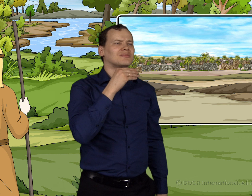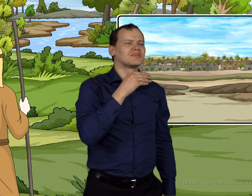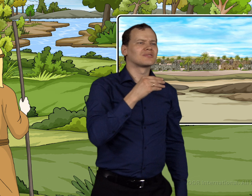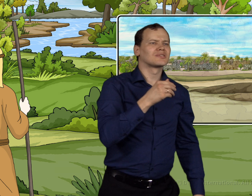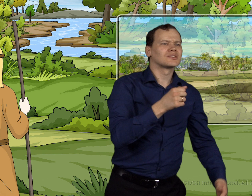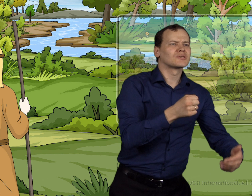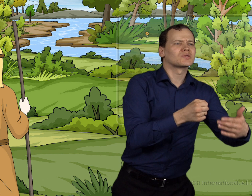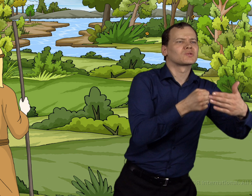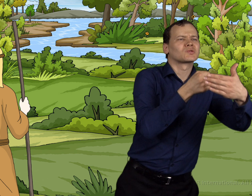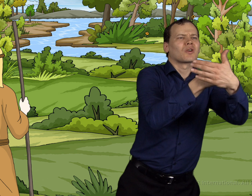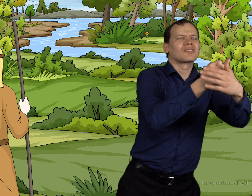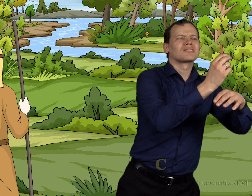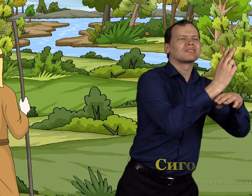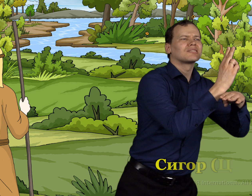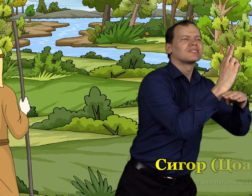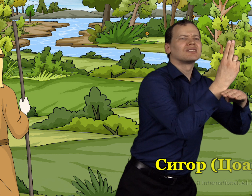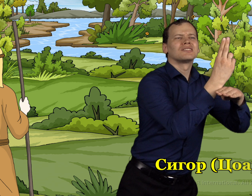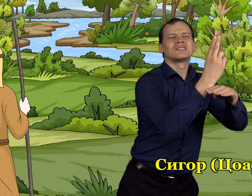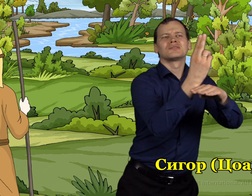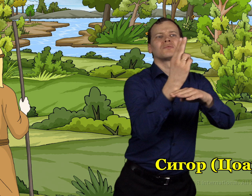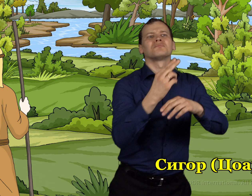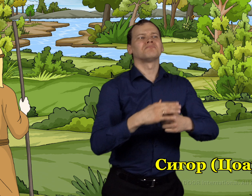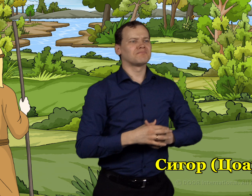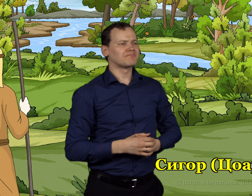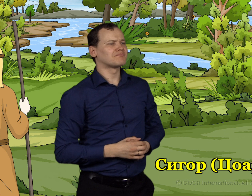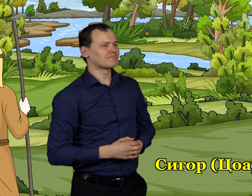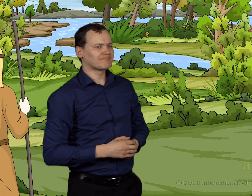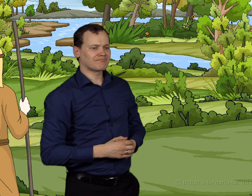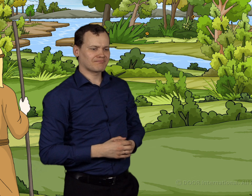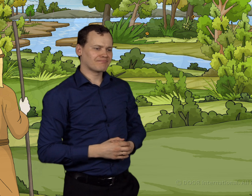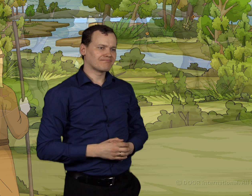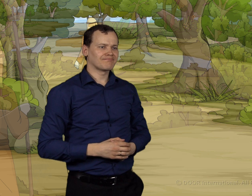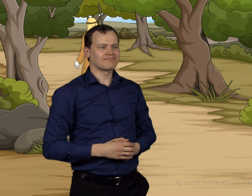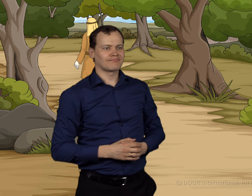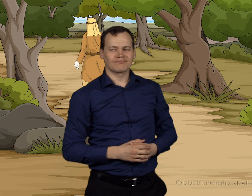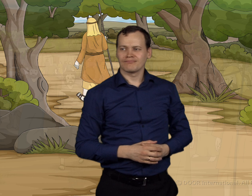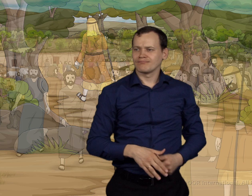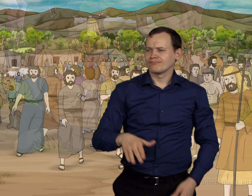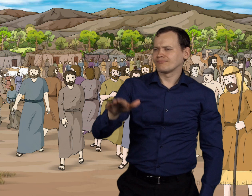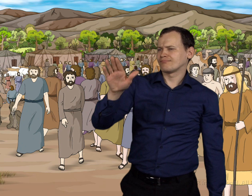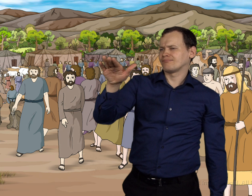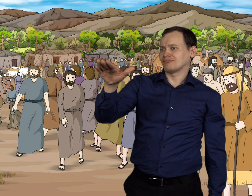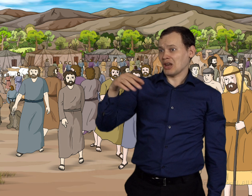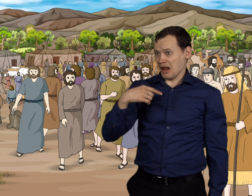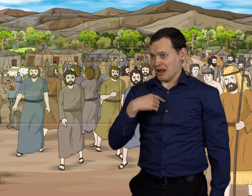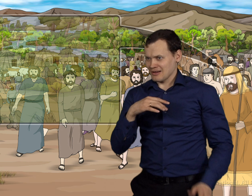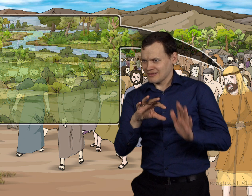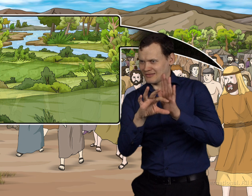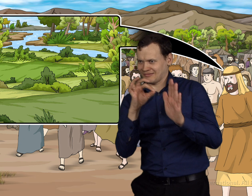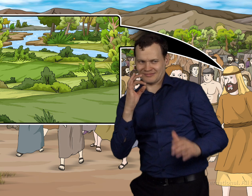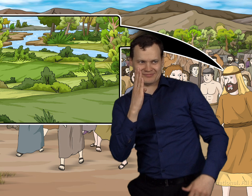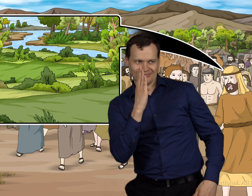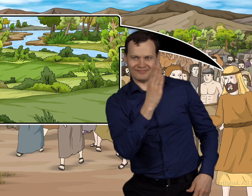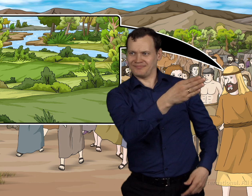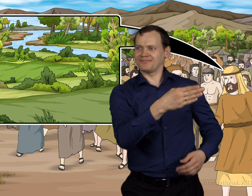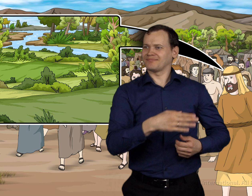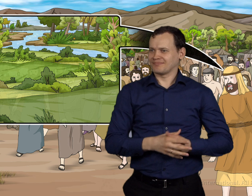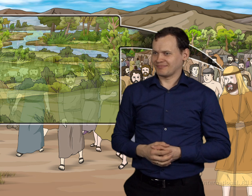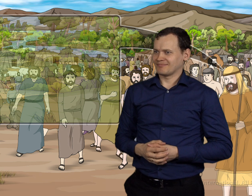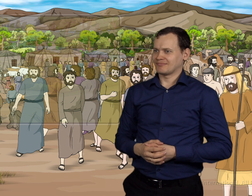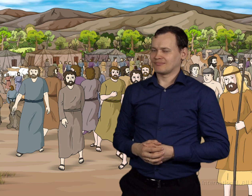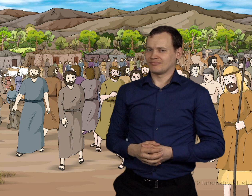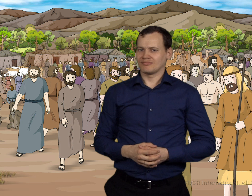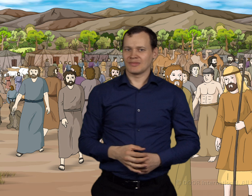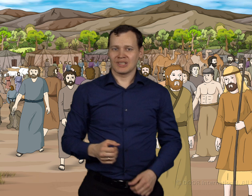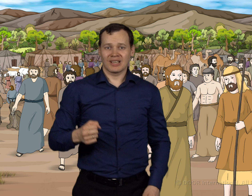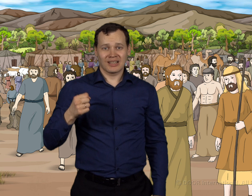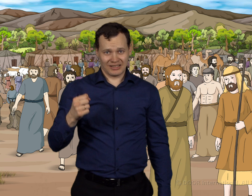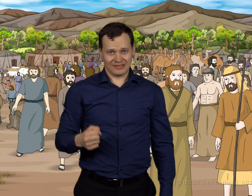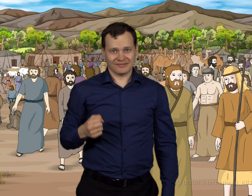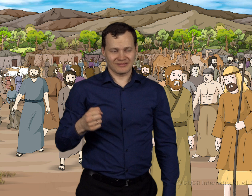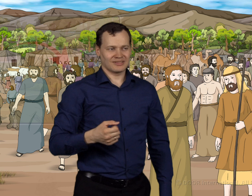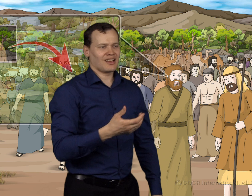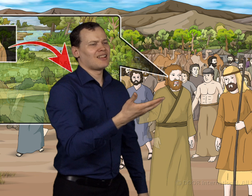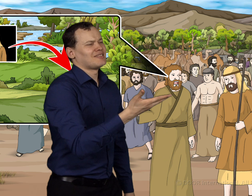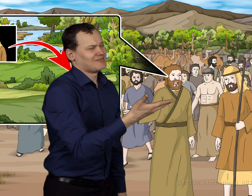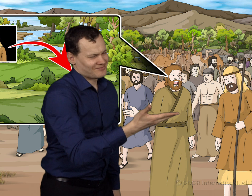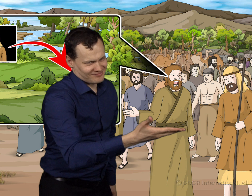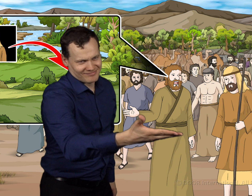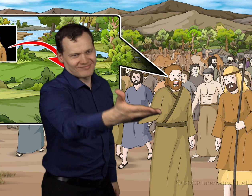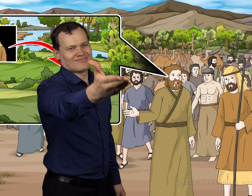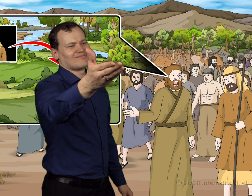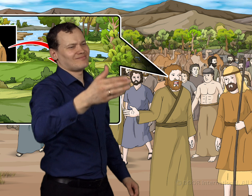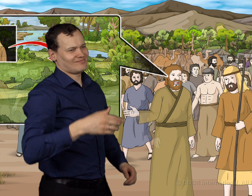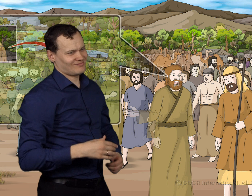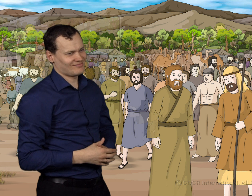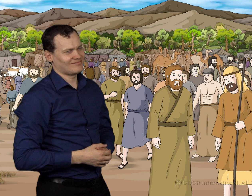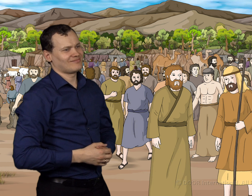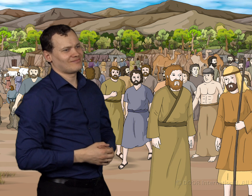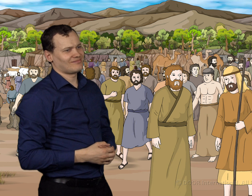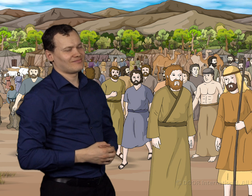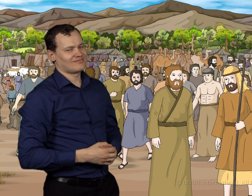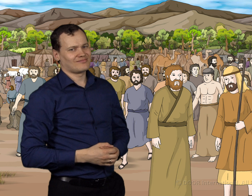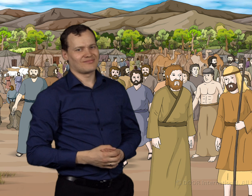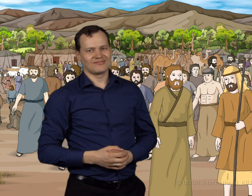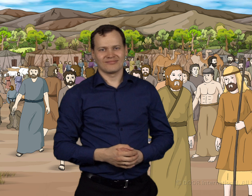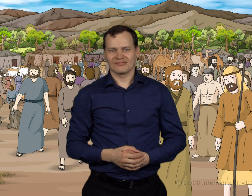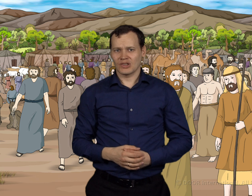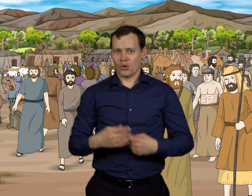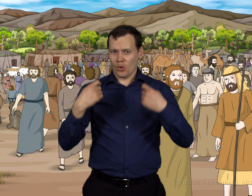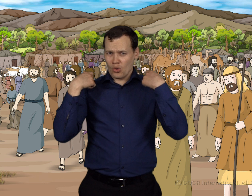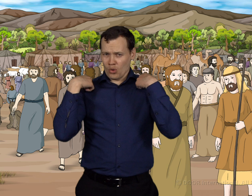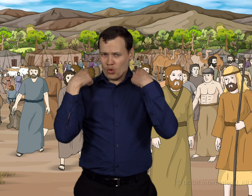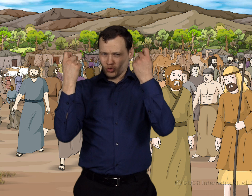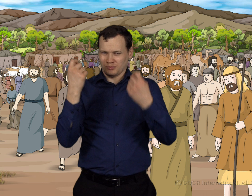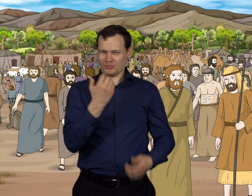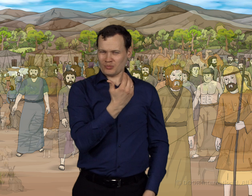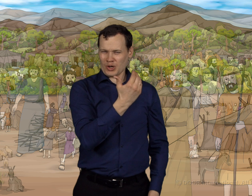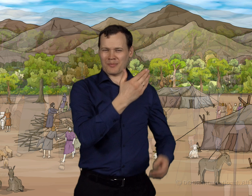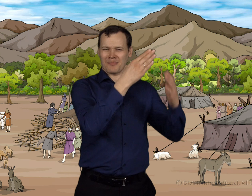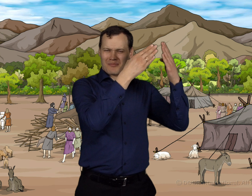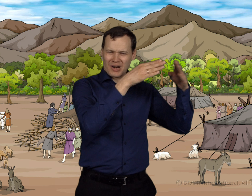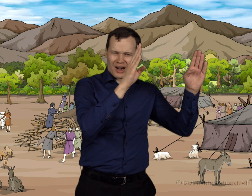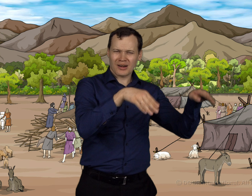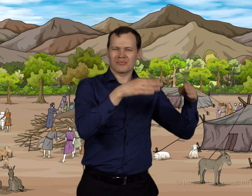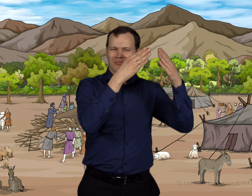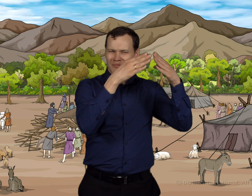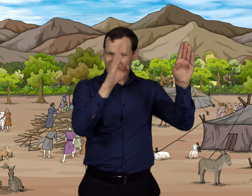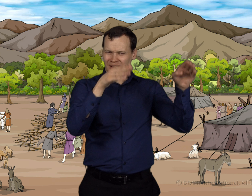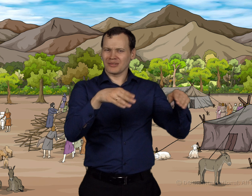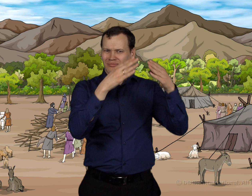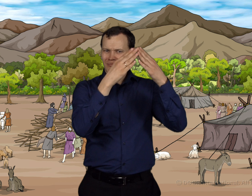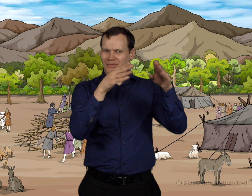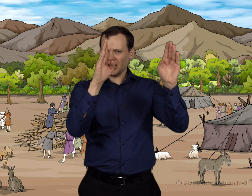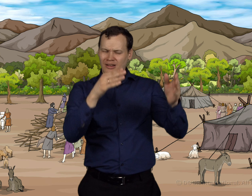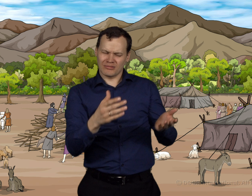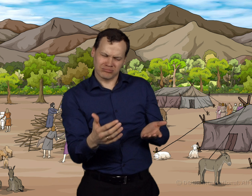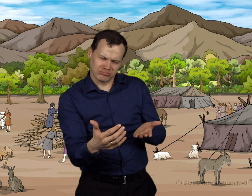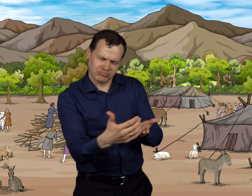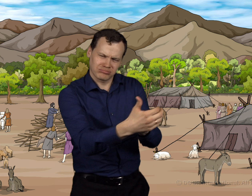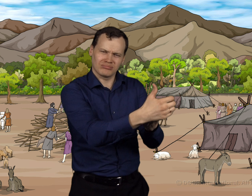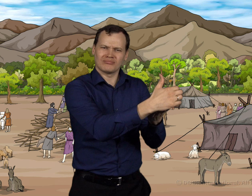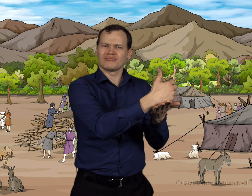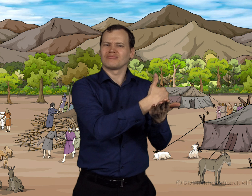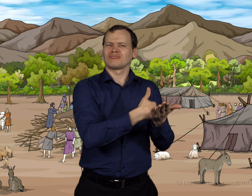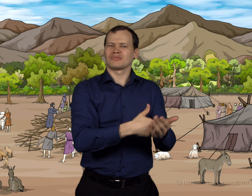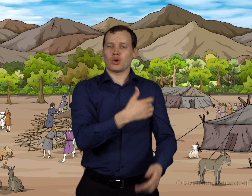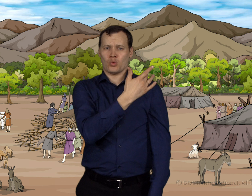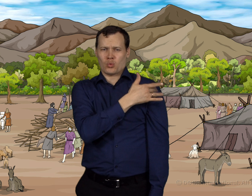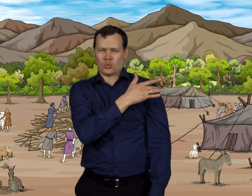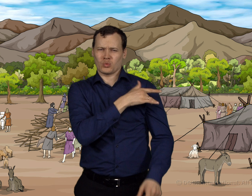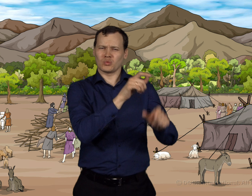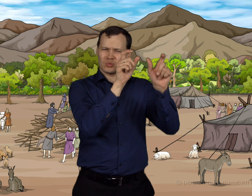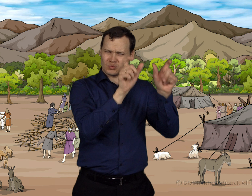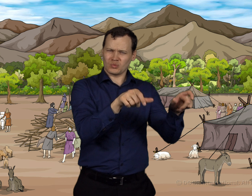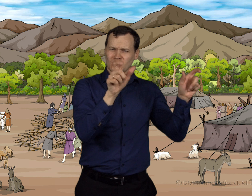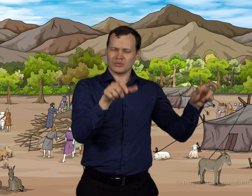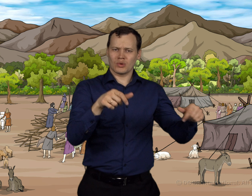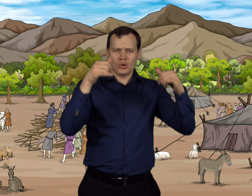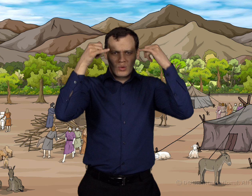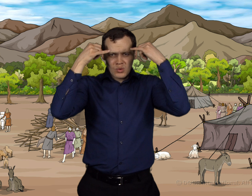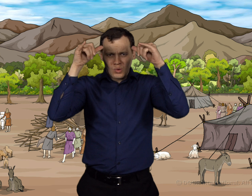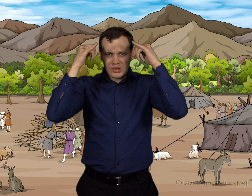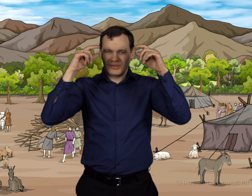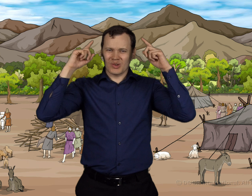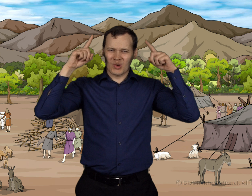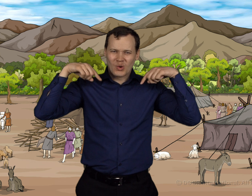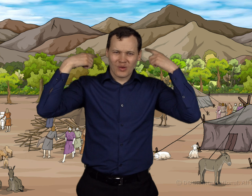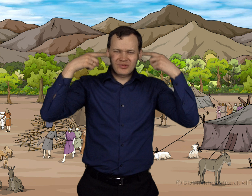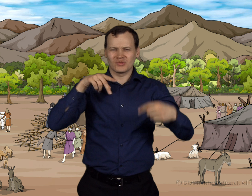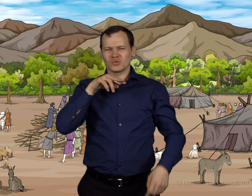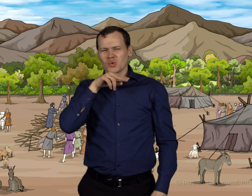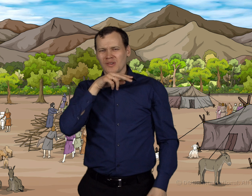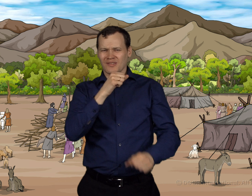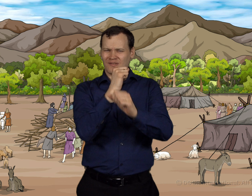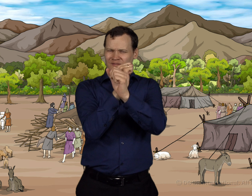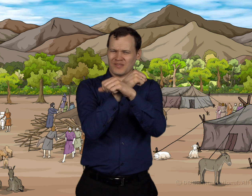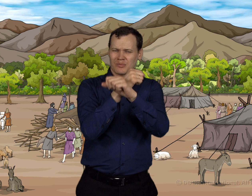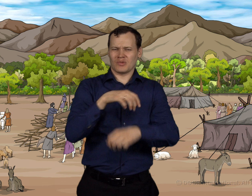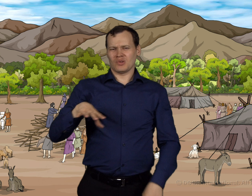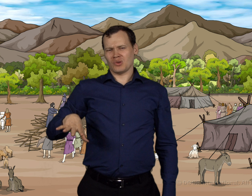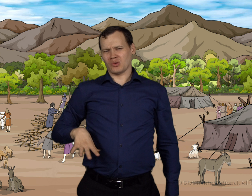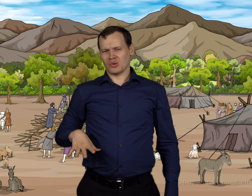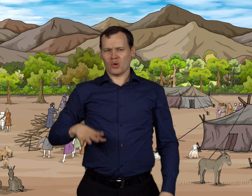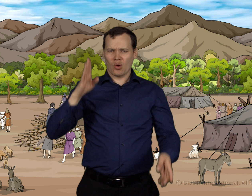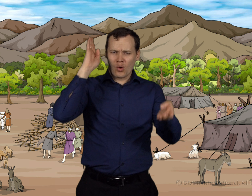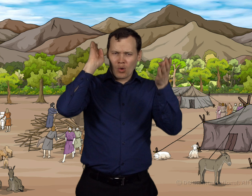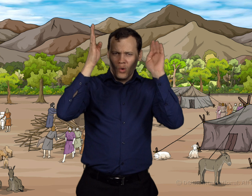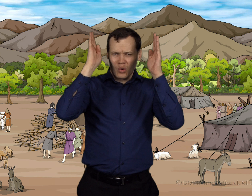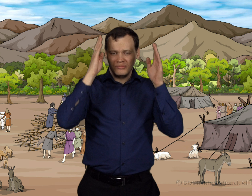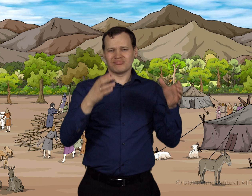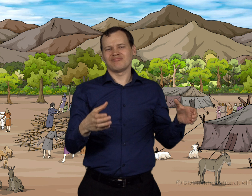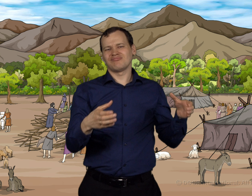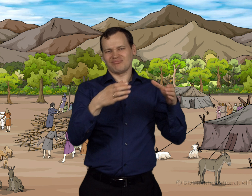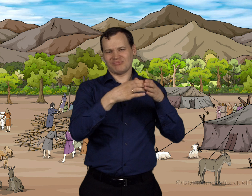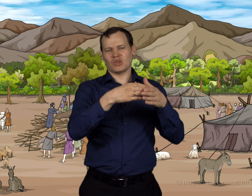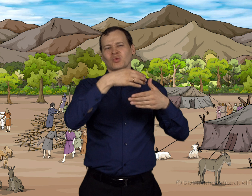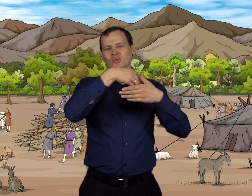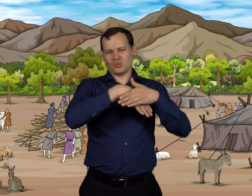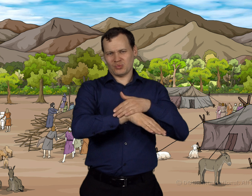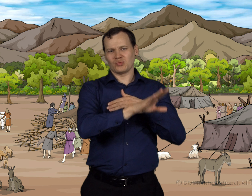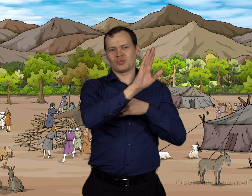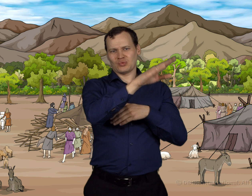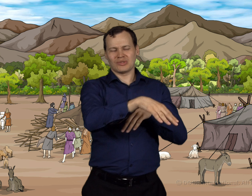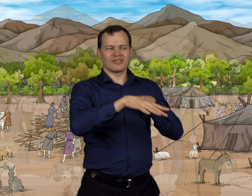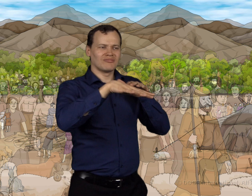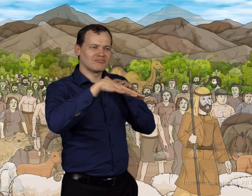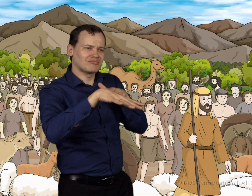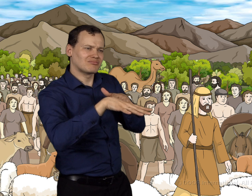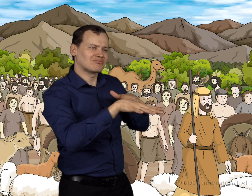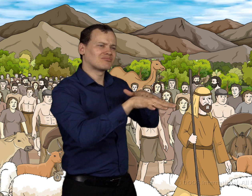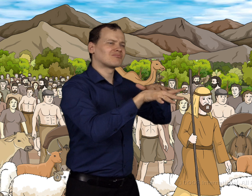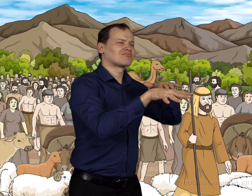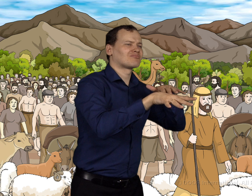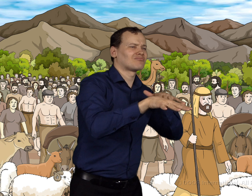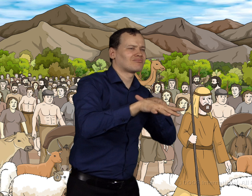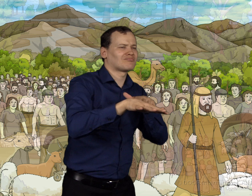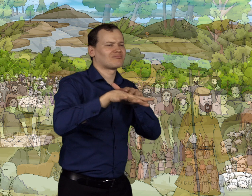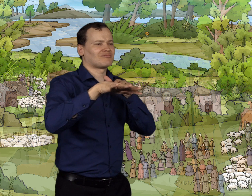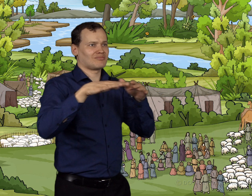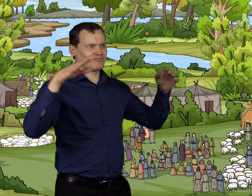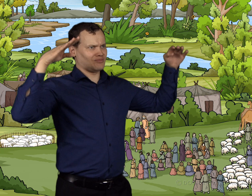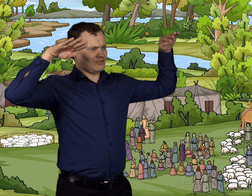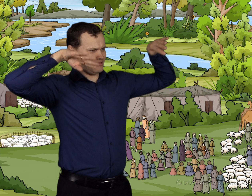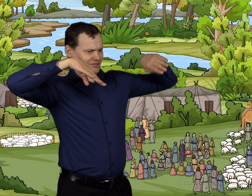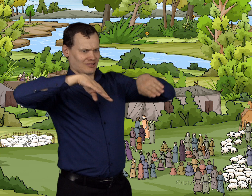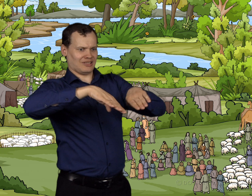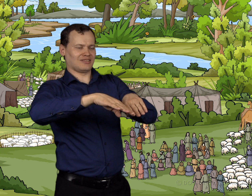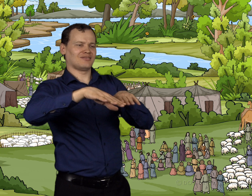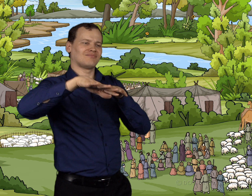(This was before the LORD destroyed Sodom and Gomorrah.) So Lot chose the whole plain of the Jordan for himself and set out toward the east.